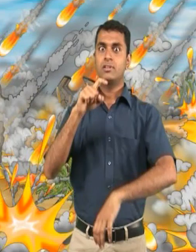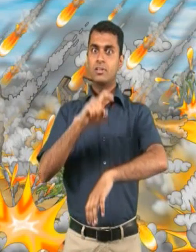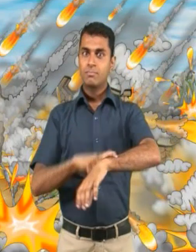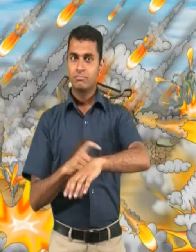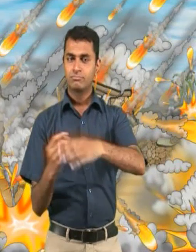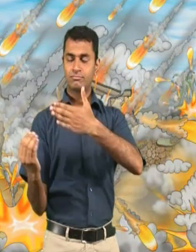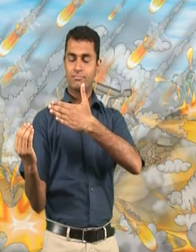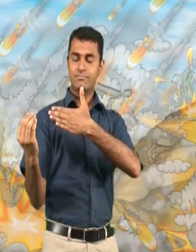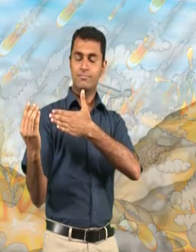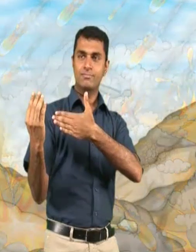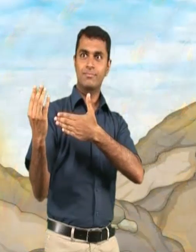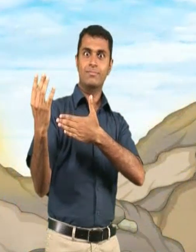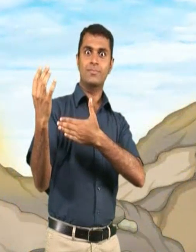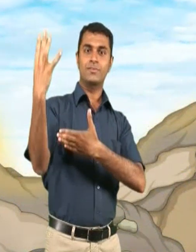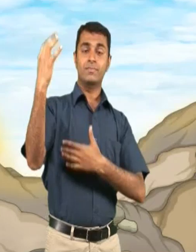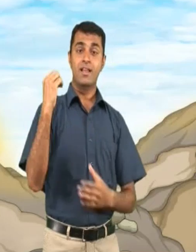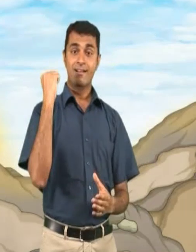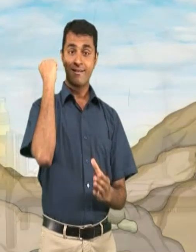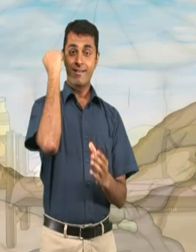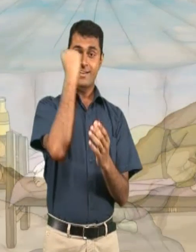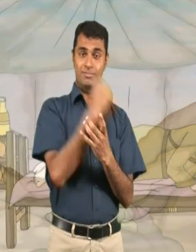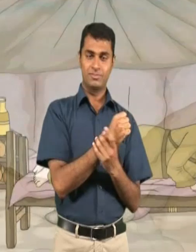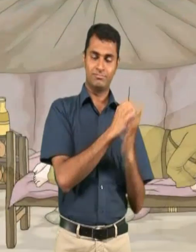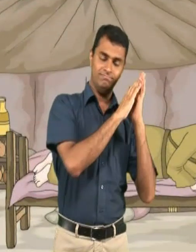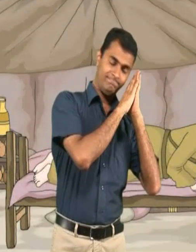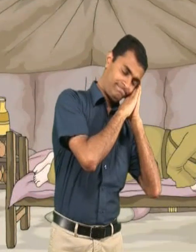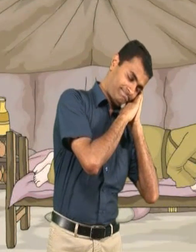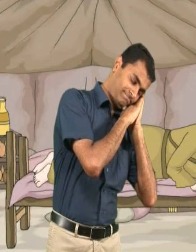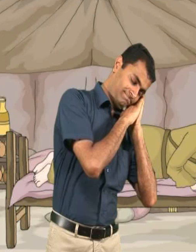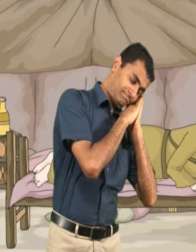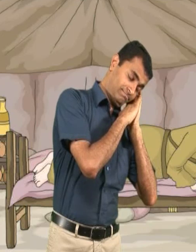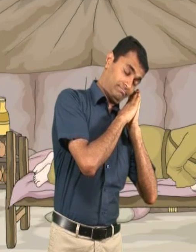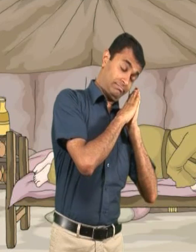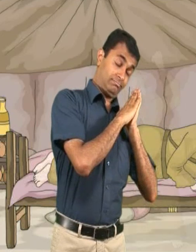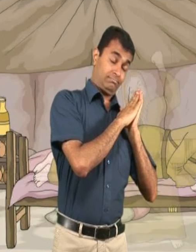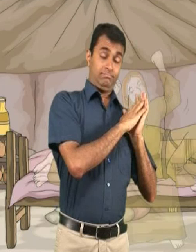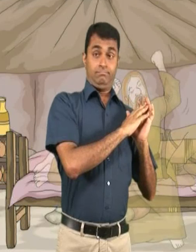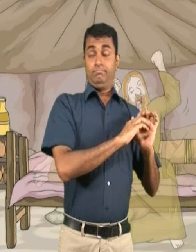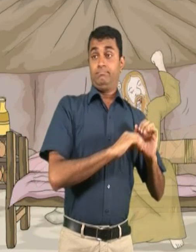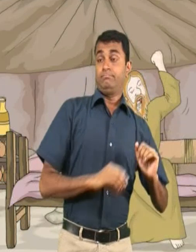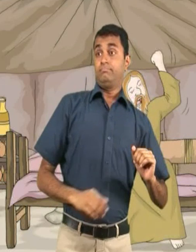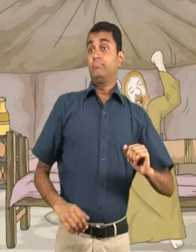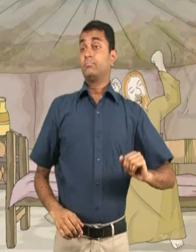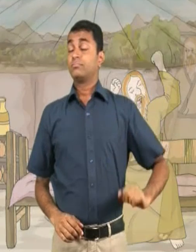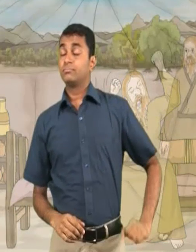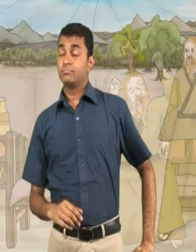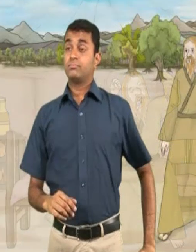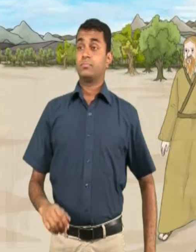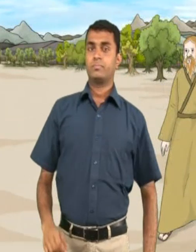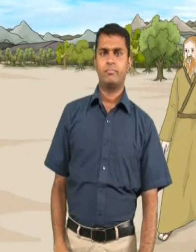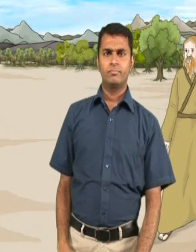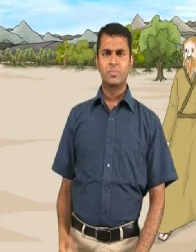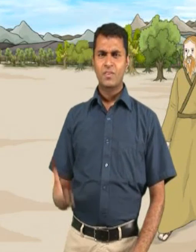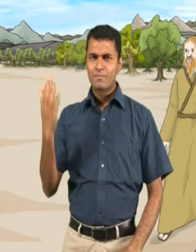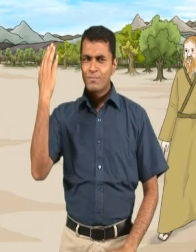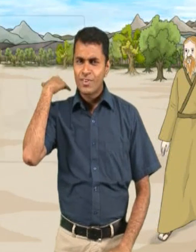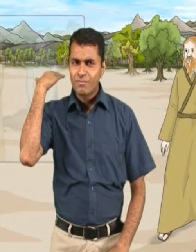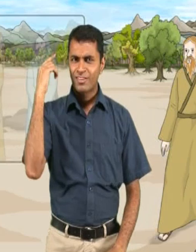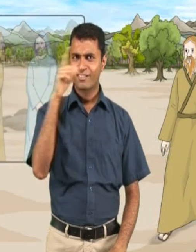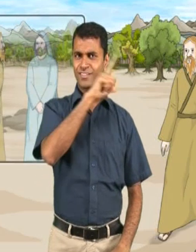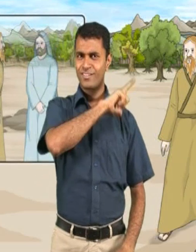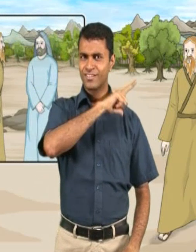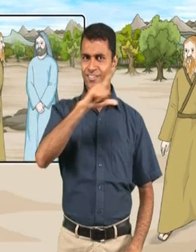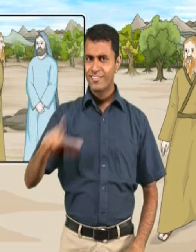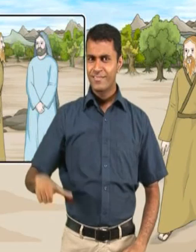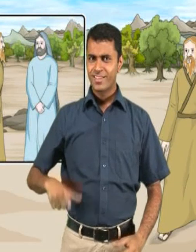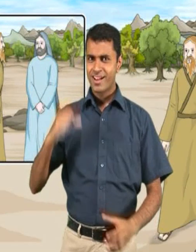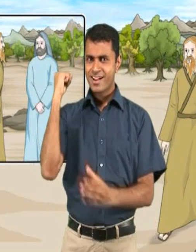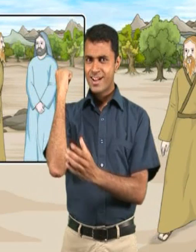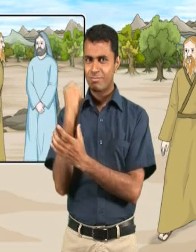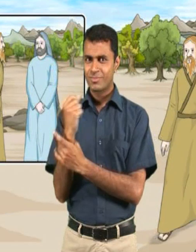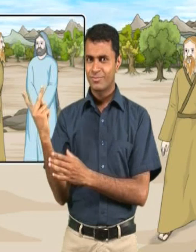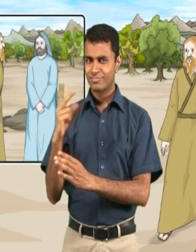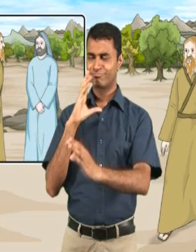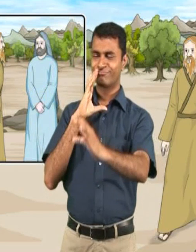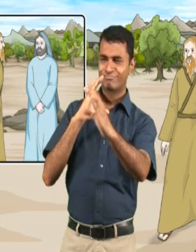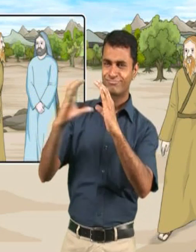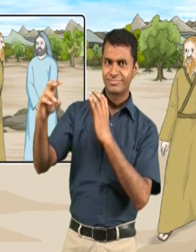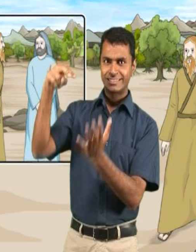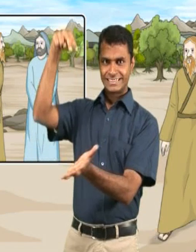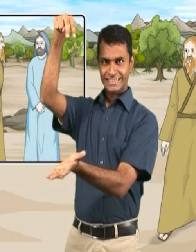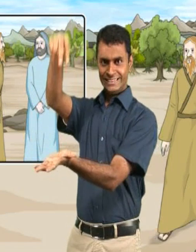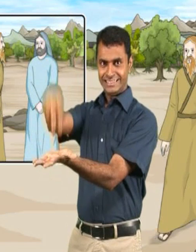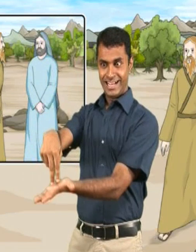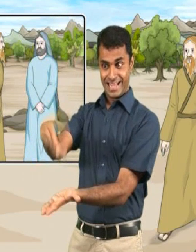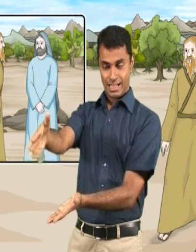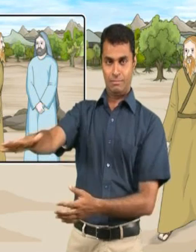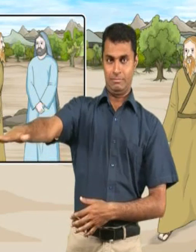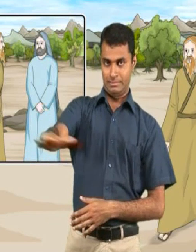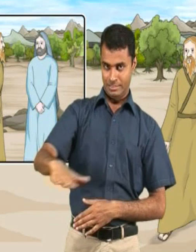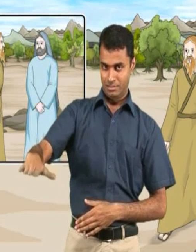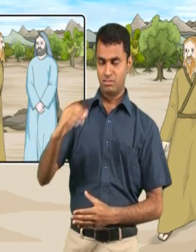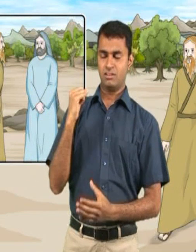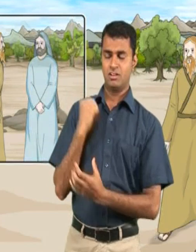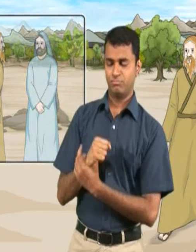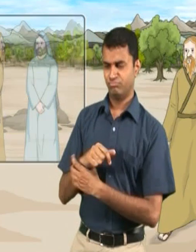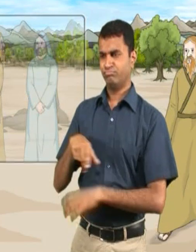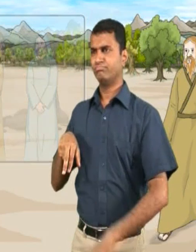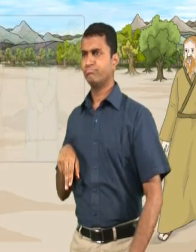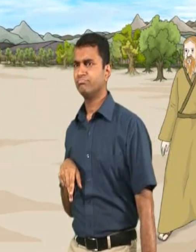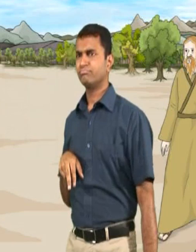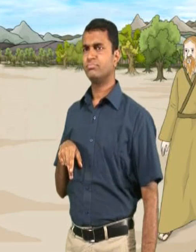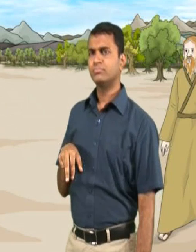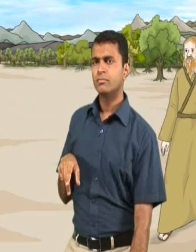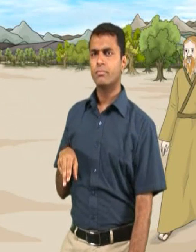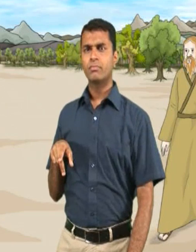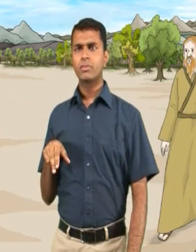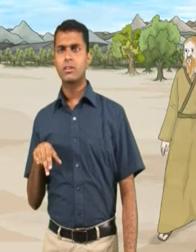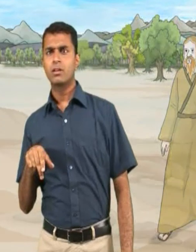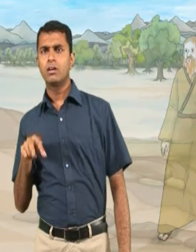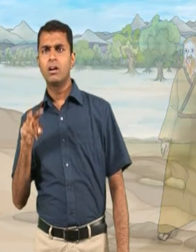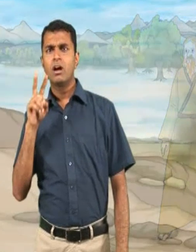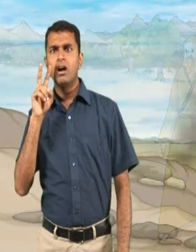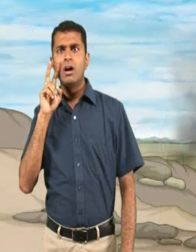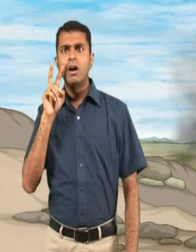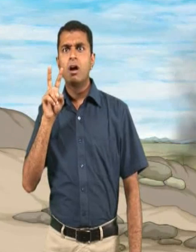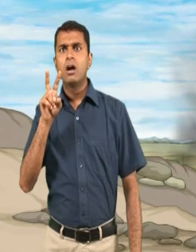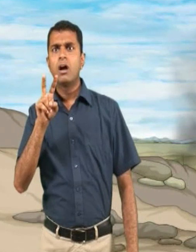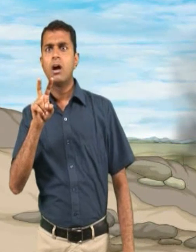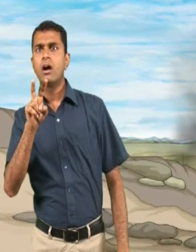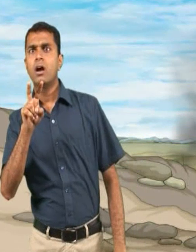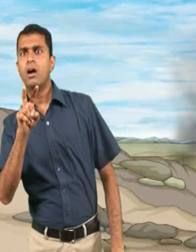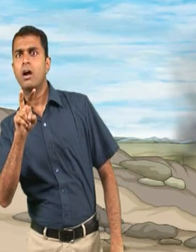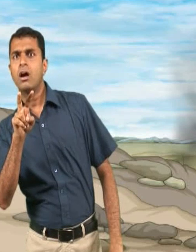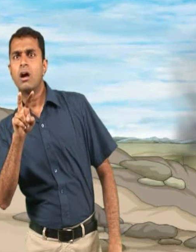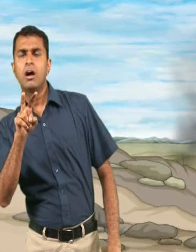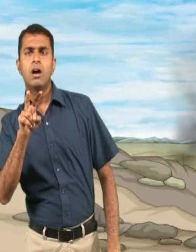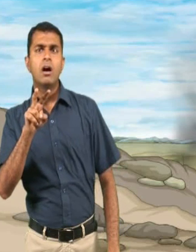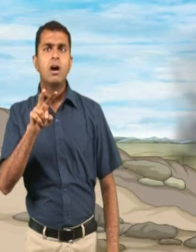Early the next morning, Abraham got up and returned to the place where he had stood before the LORD.